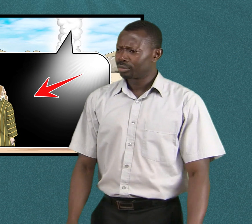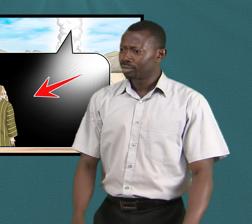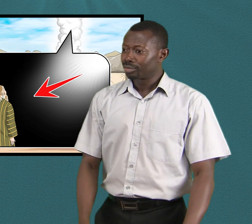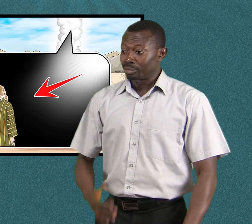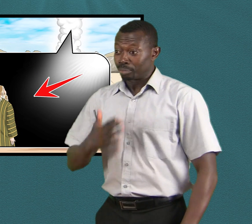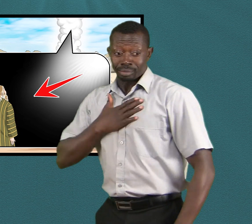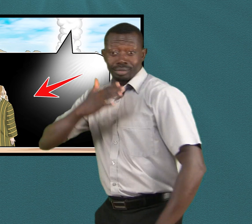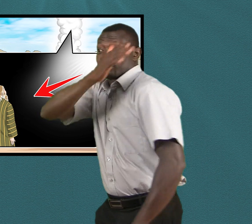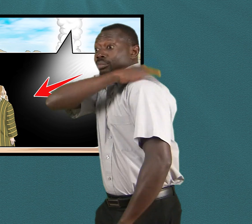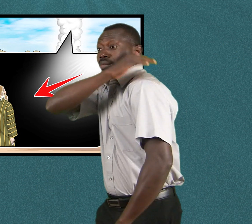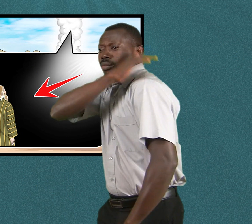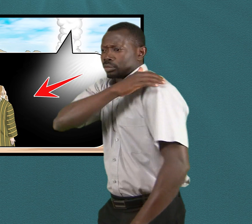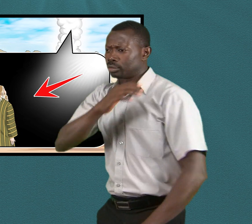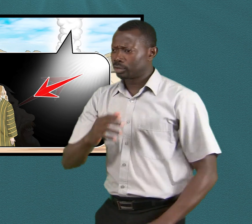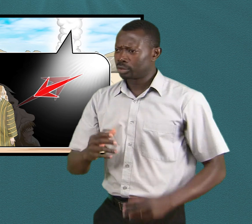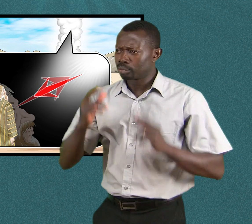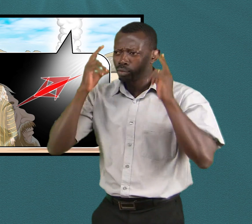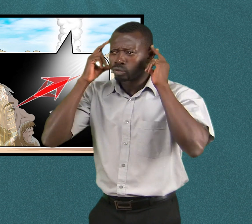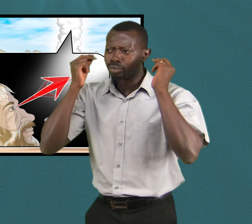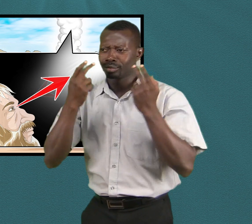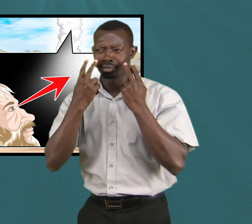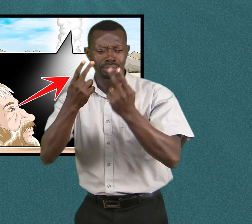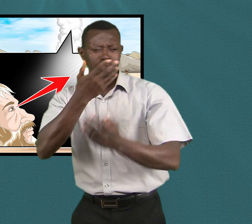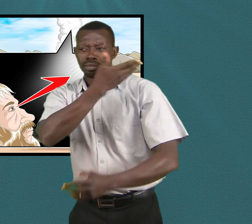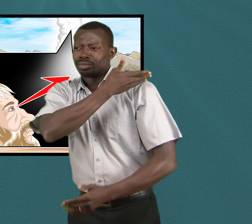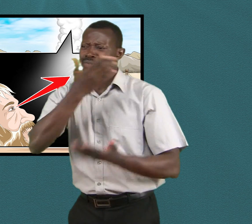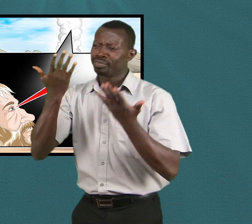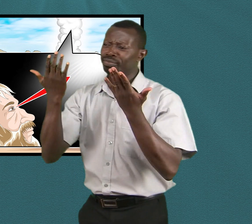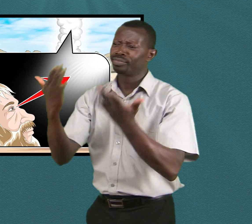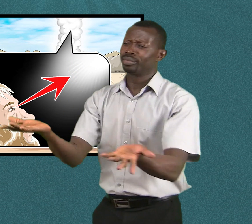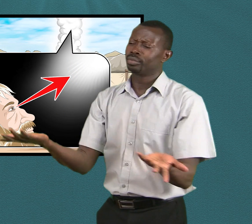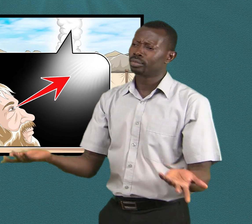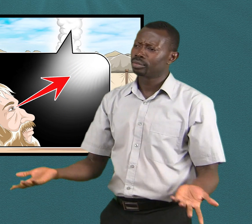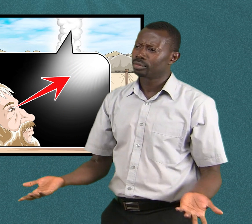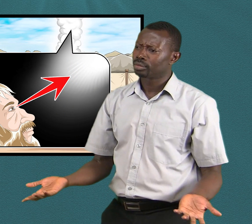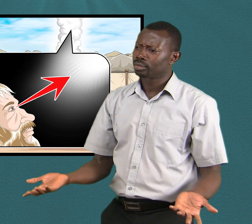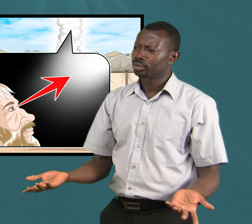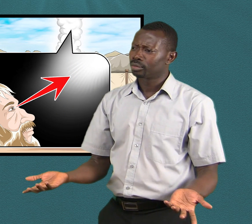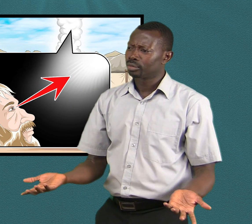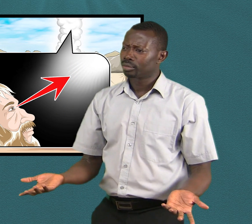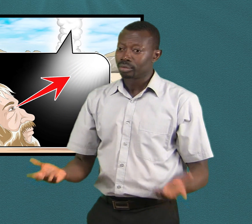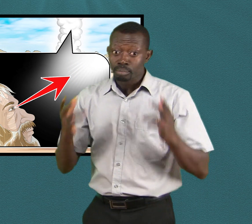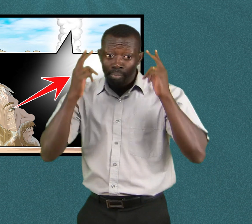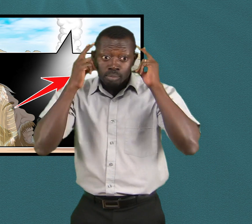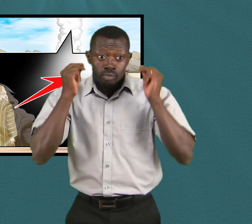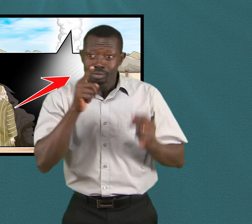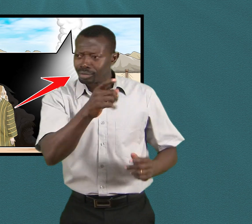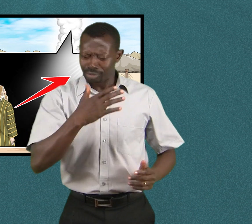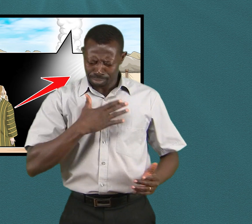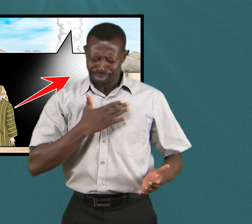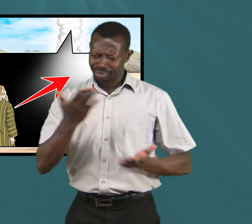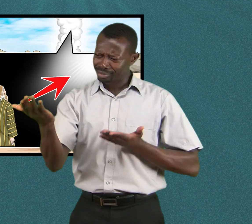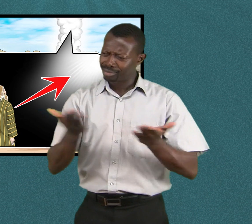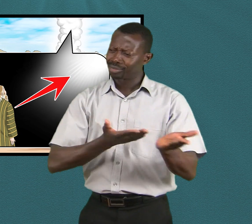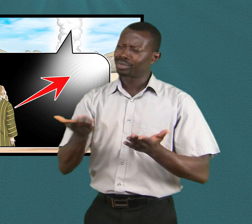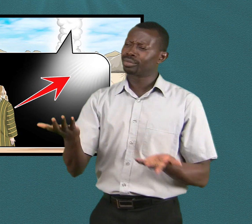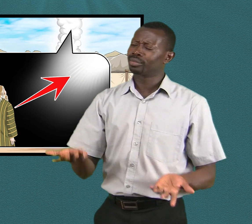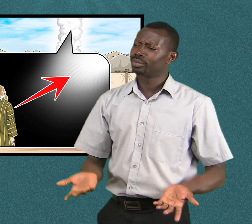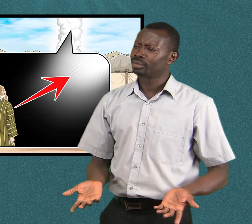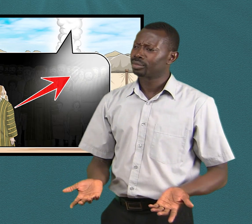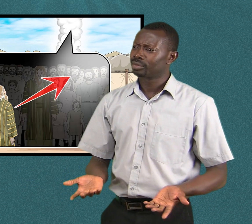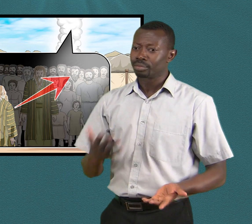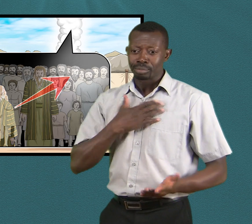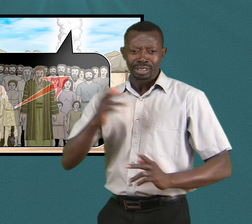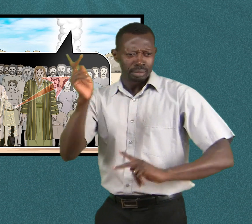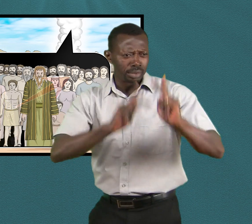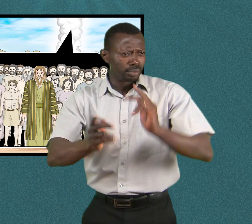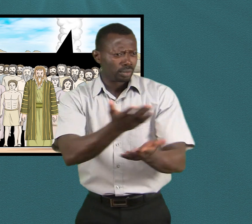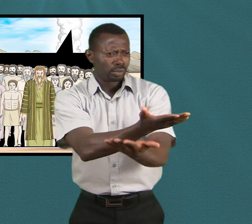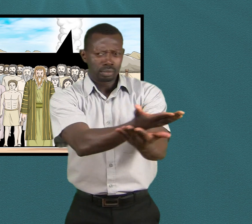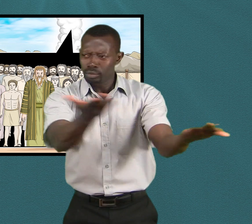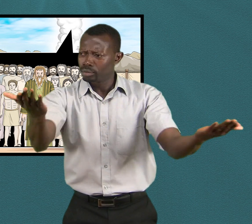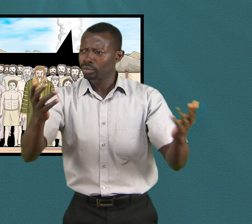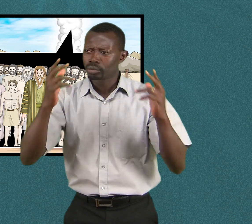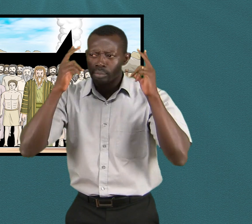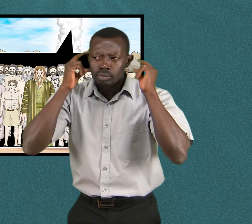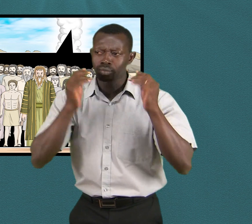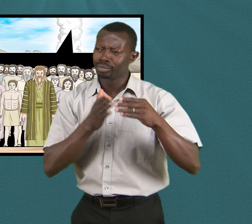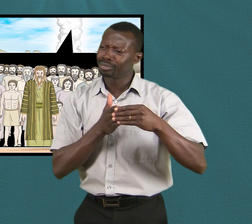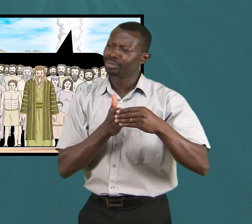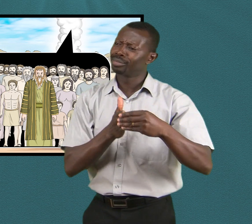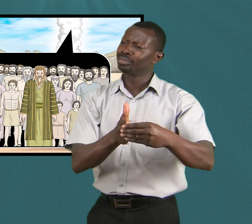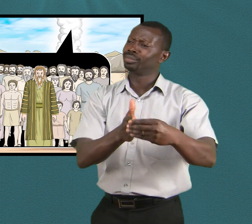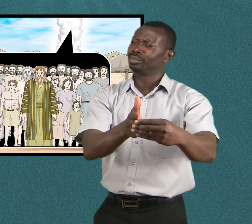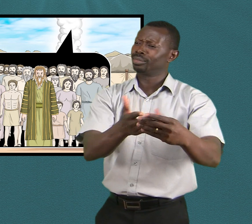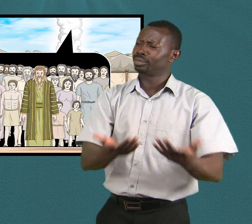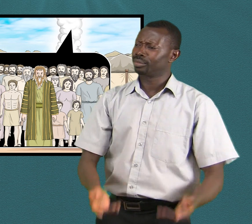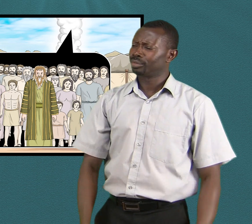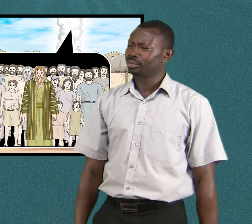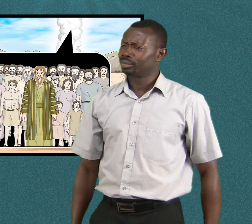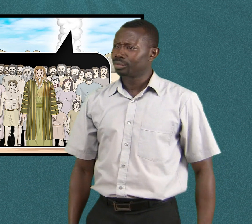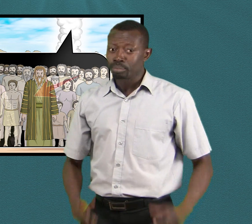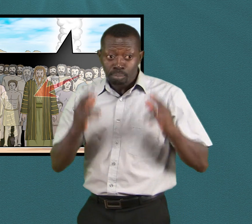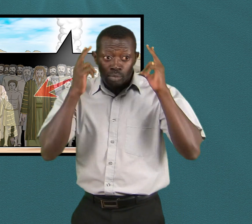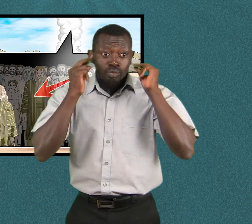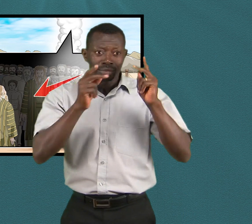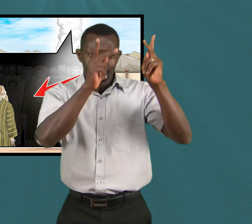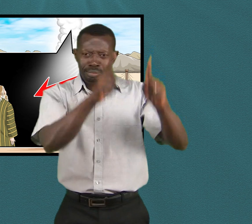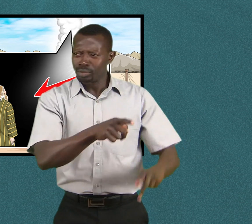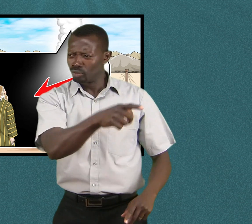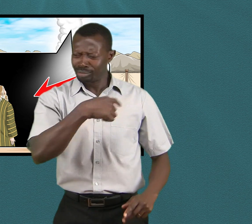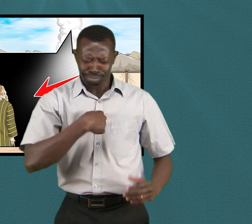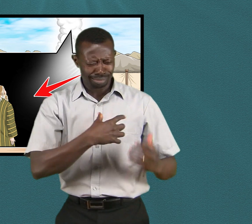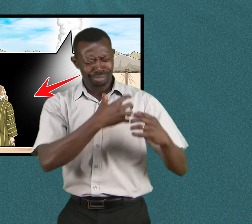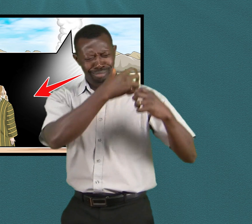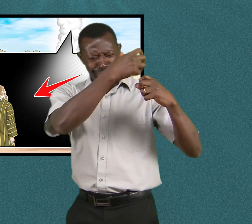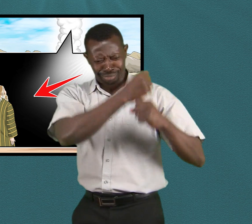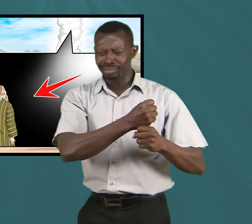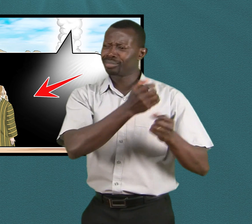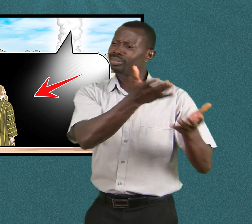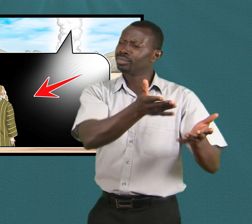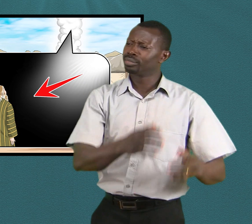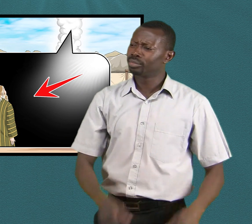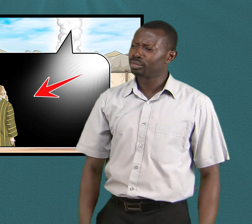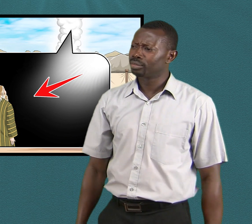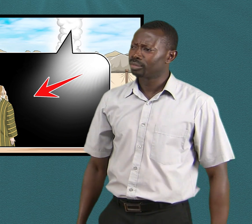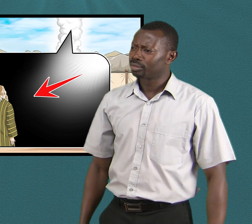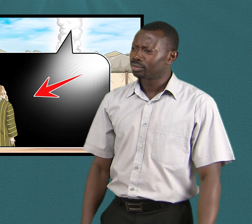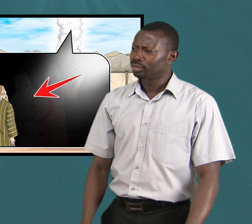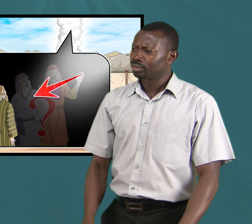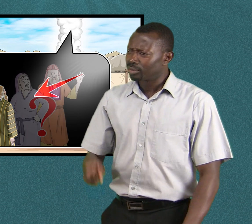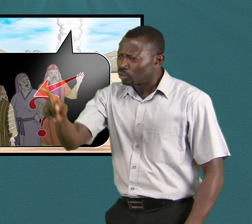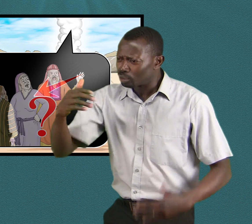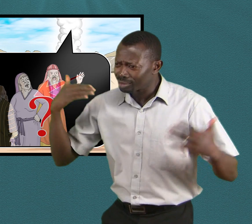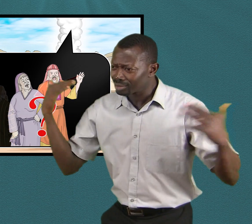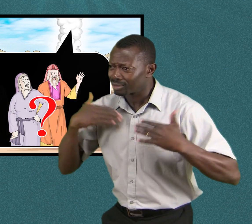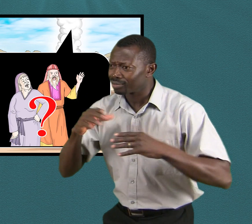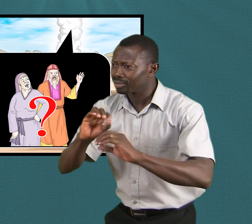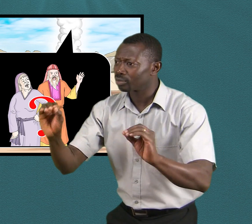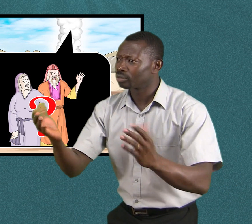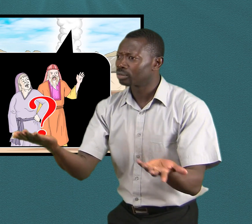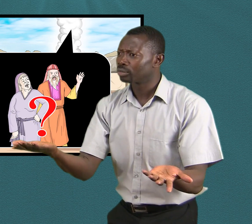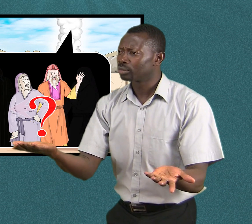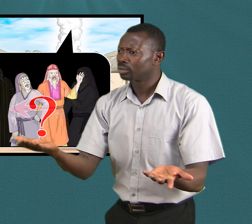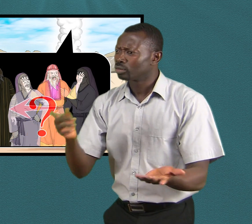I speak with him face to face, clearly and not in riddles; he sees the form of the LORD.